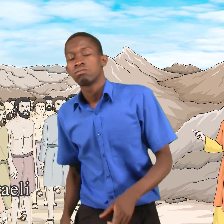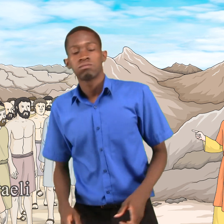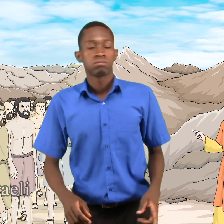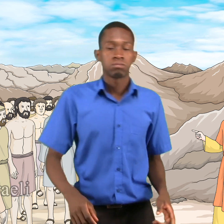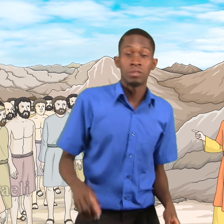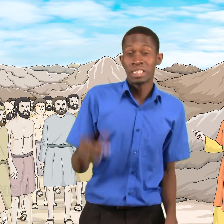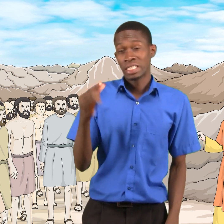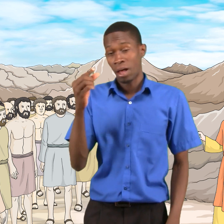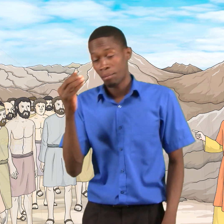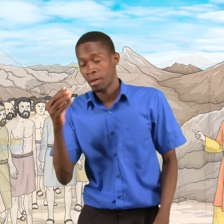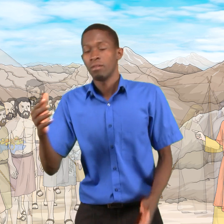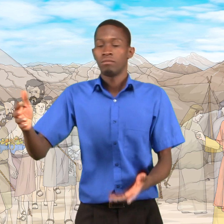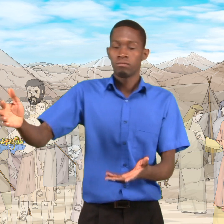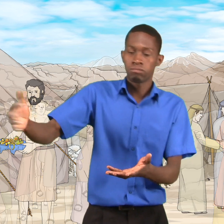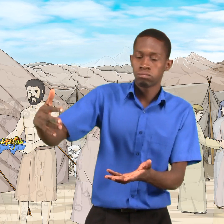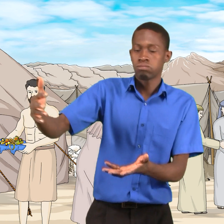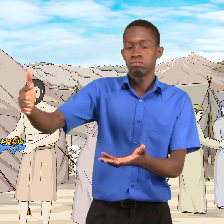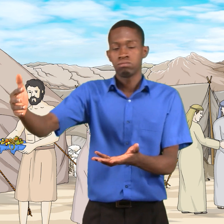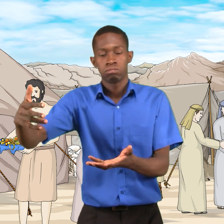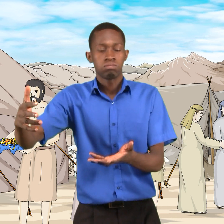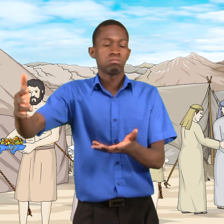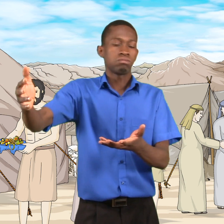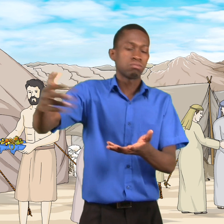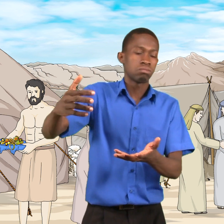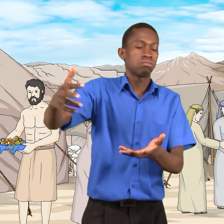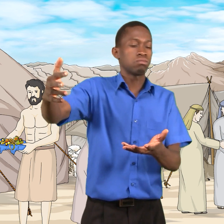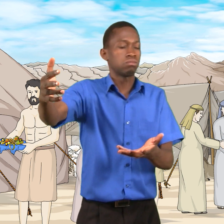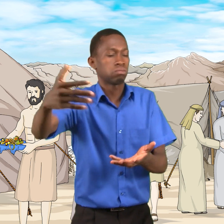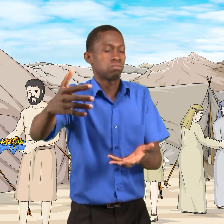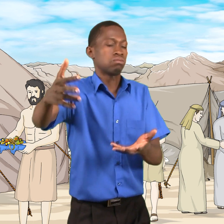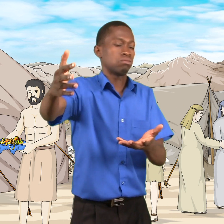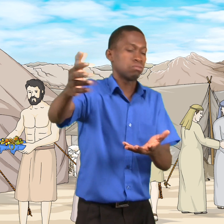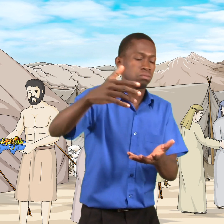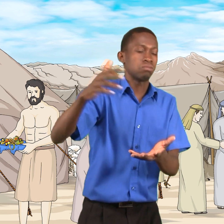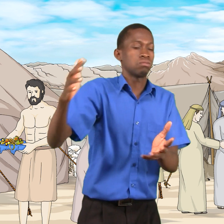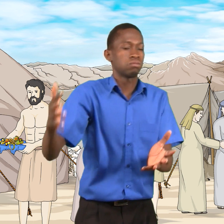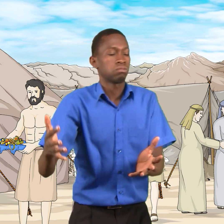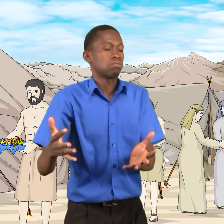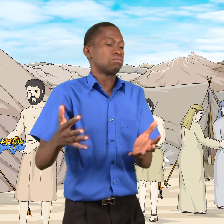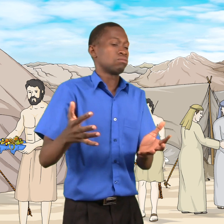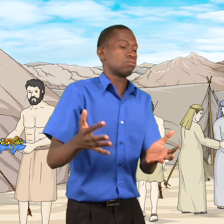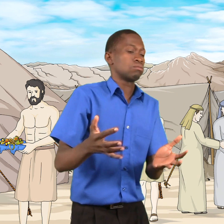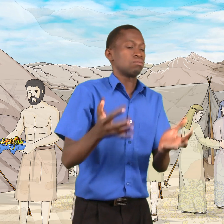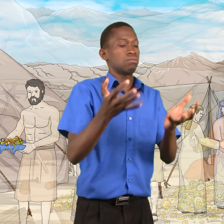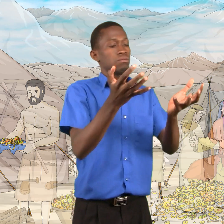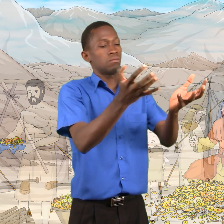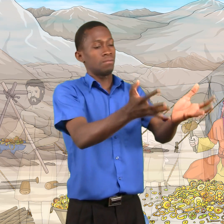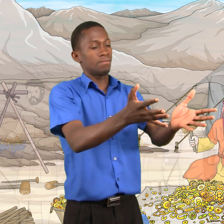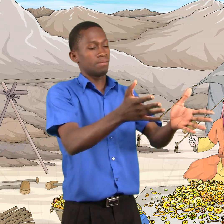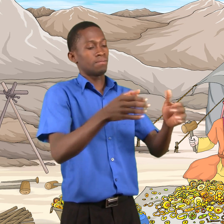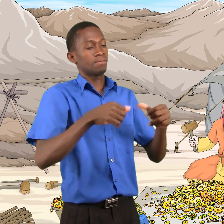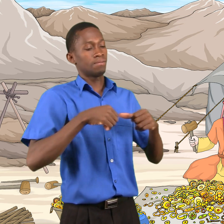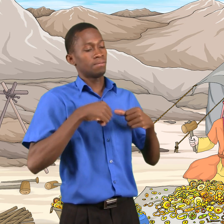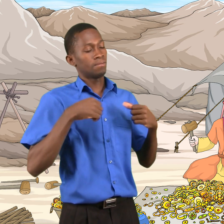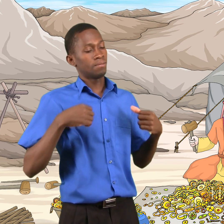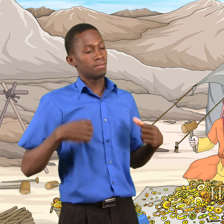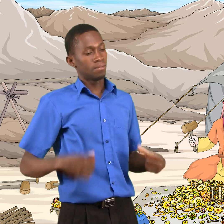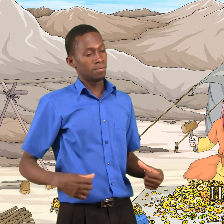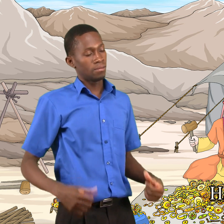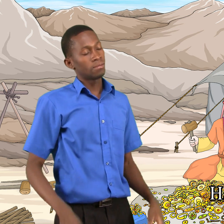Then all the people took off their gold earrings and brought them to Aaron.